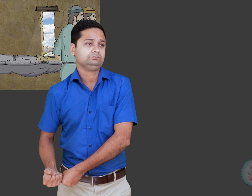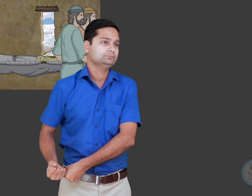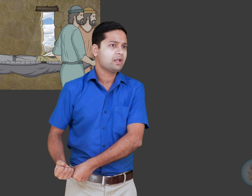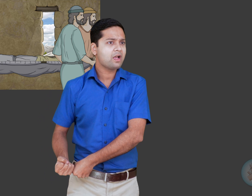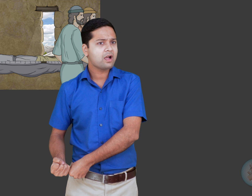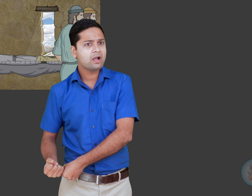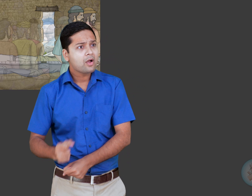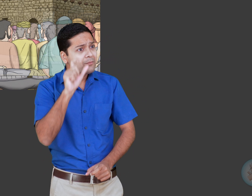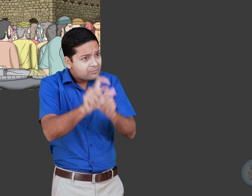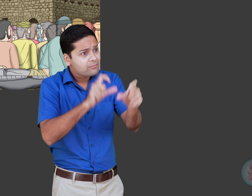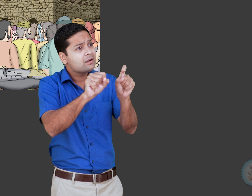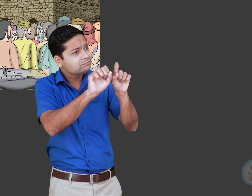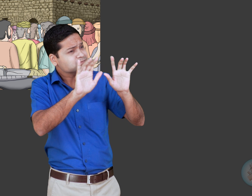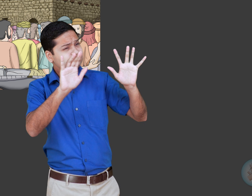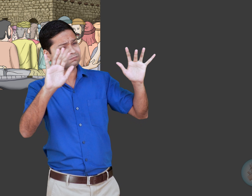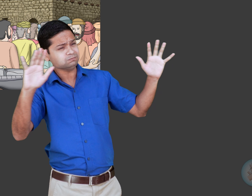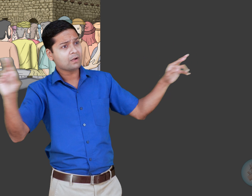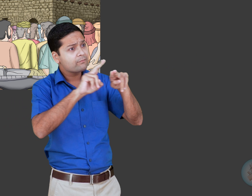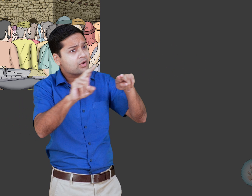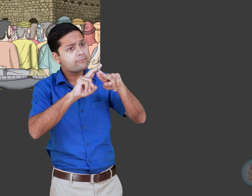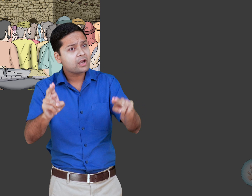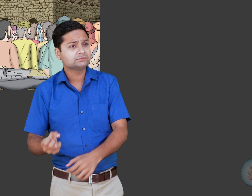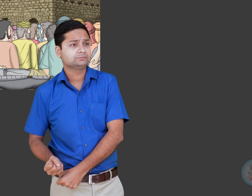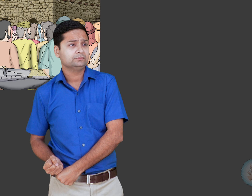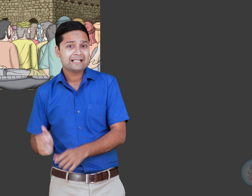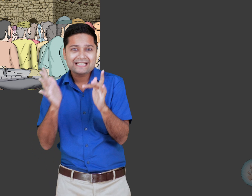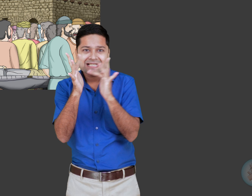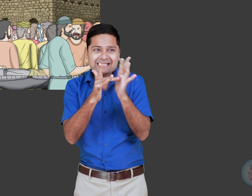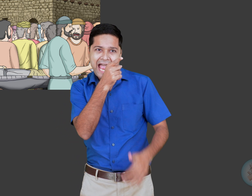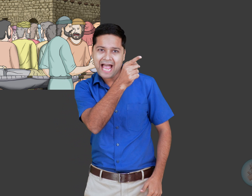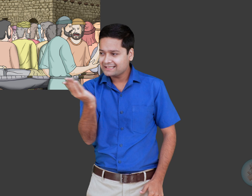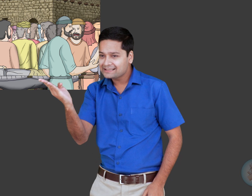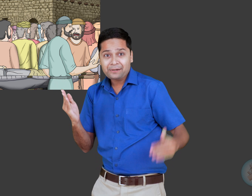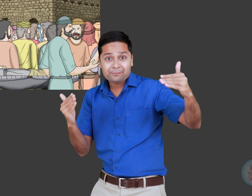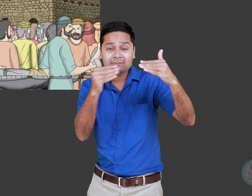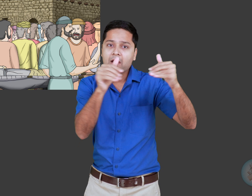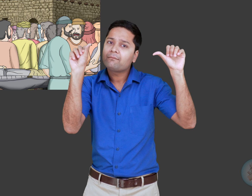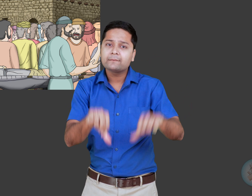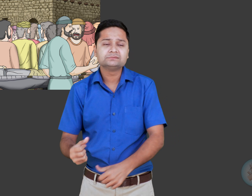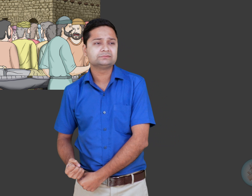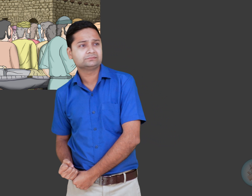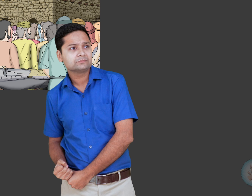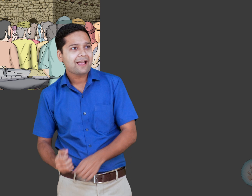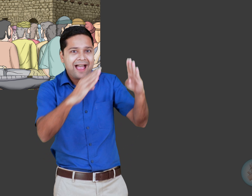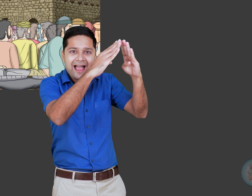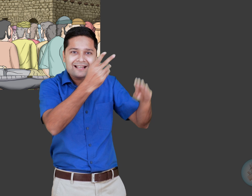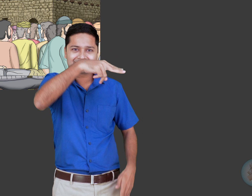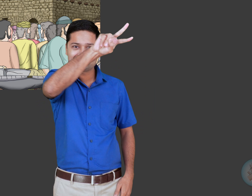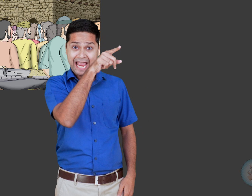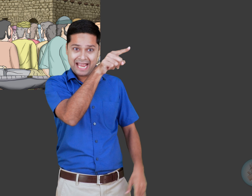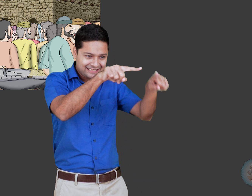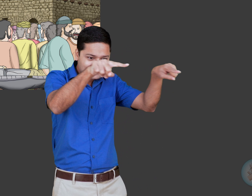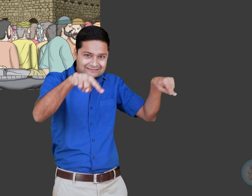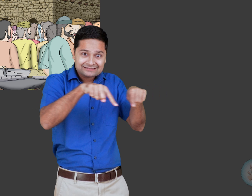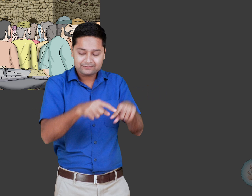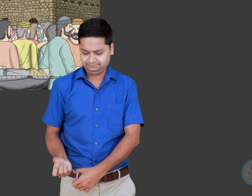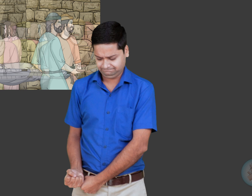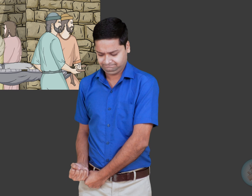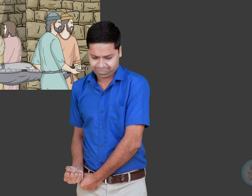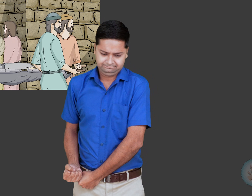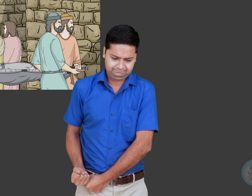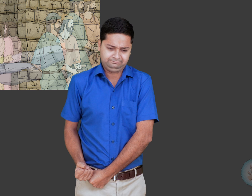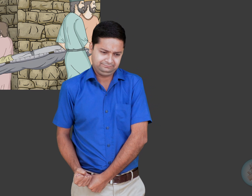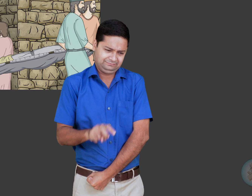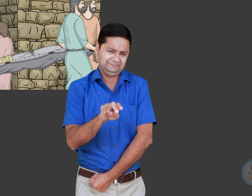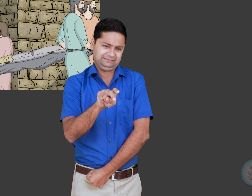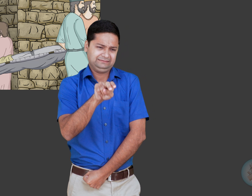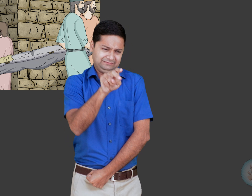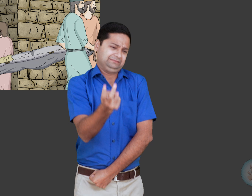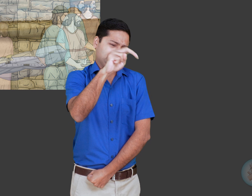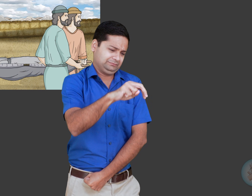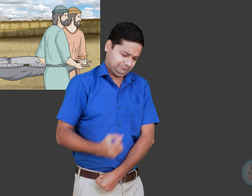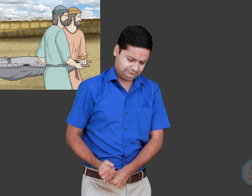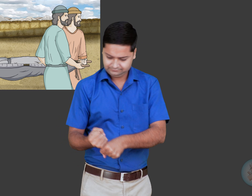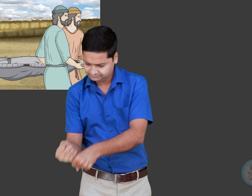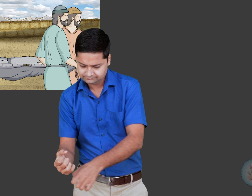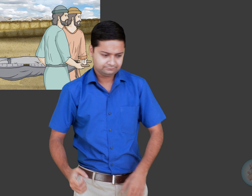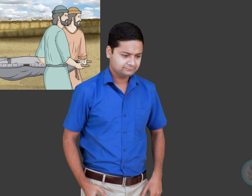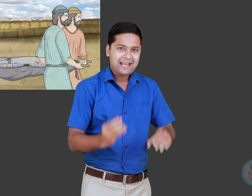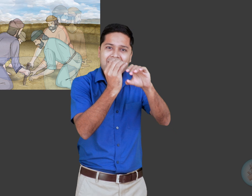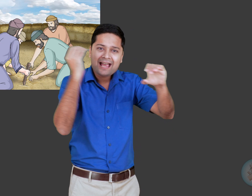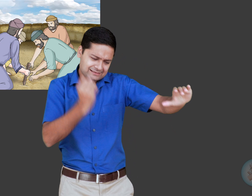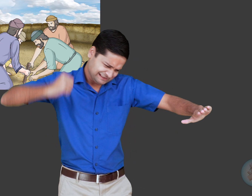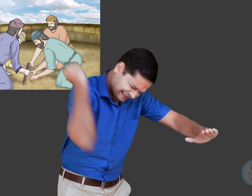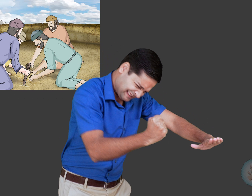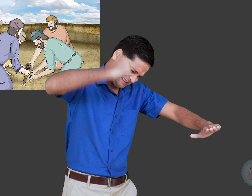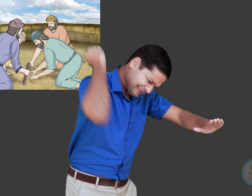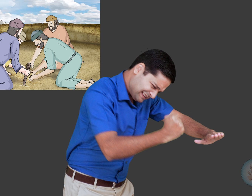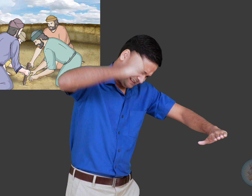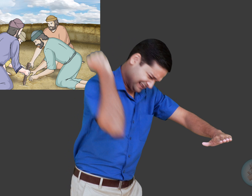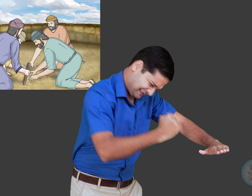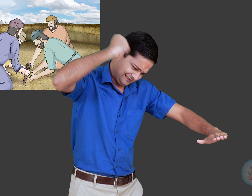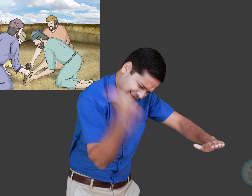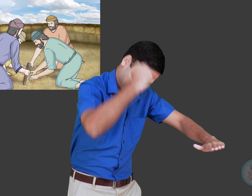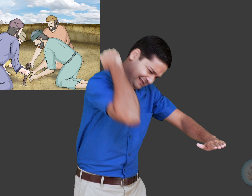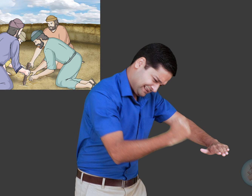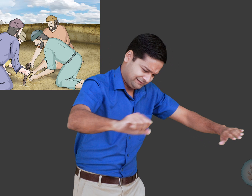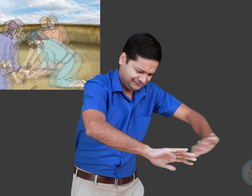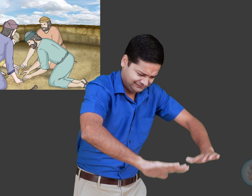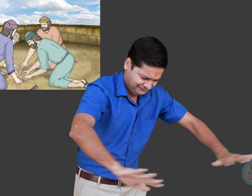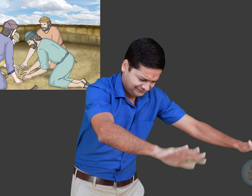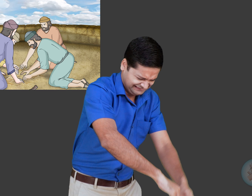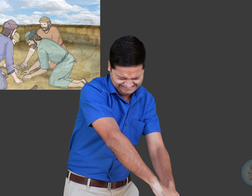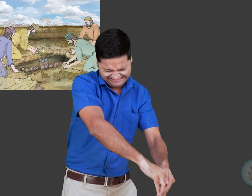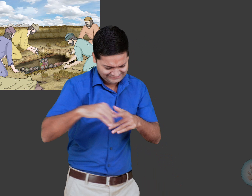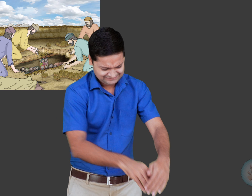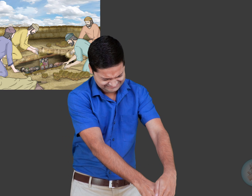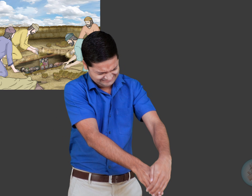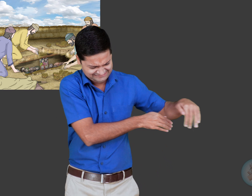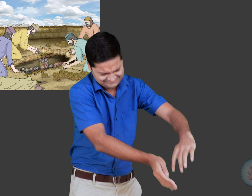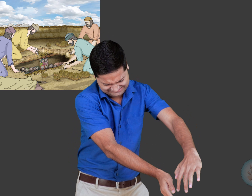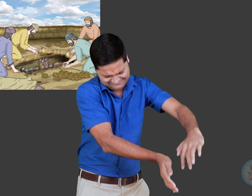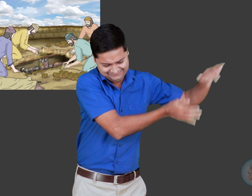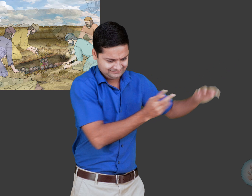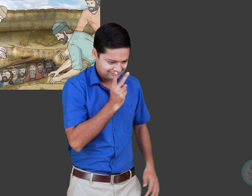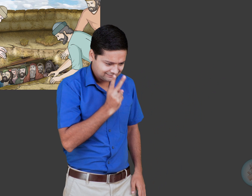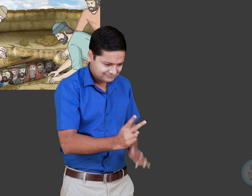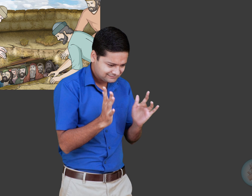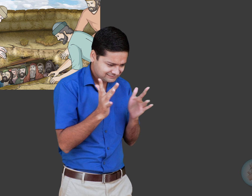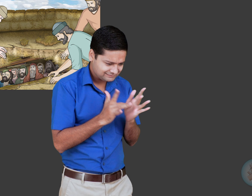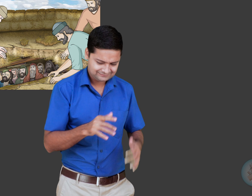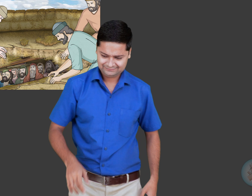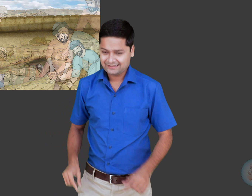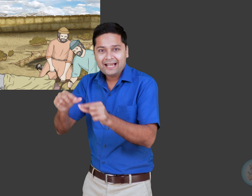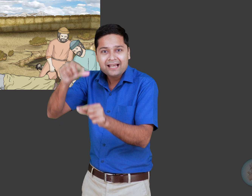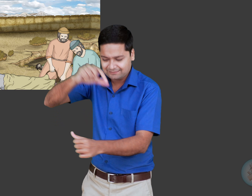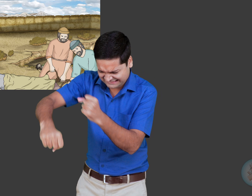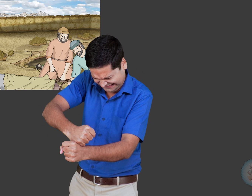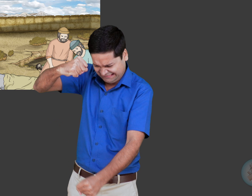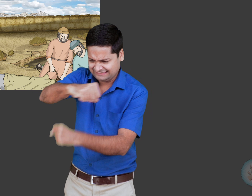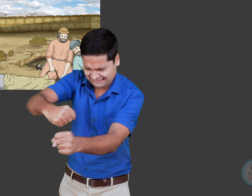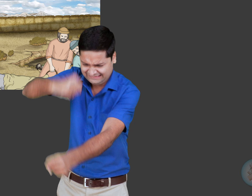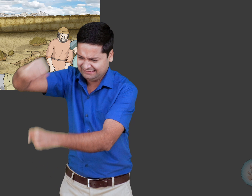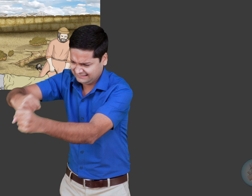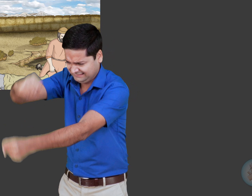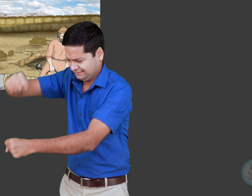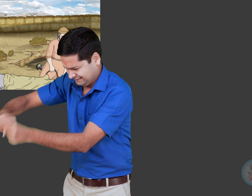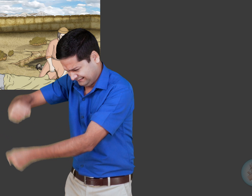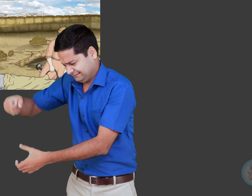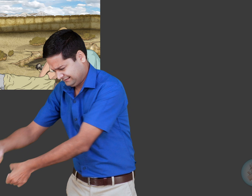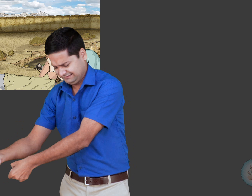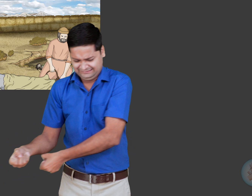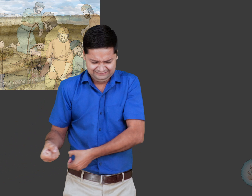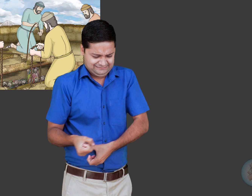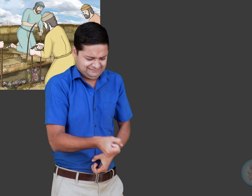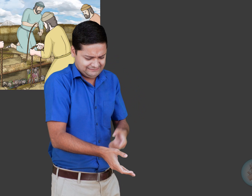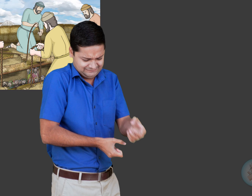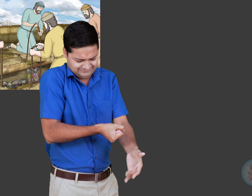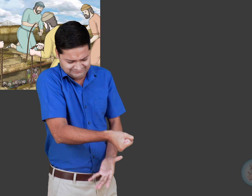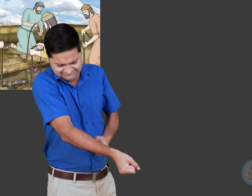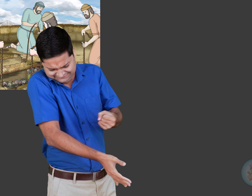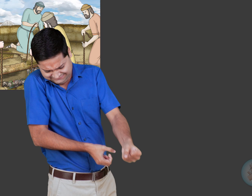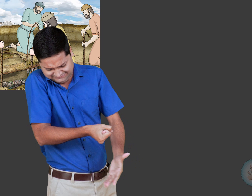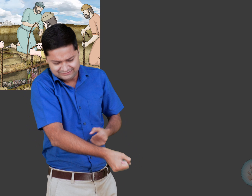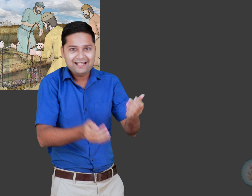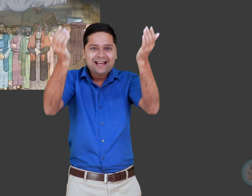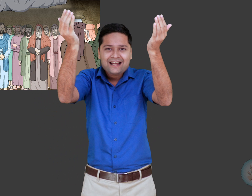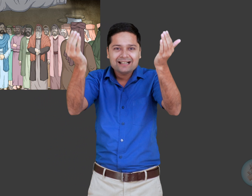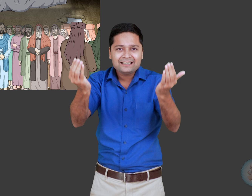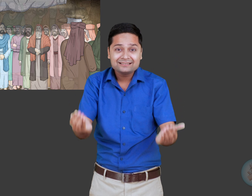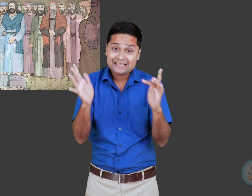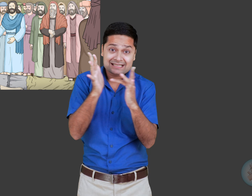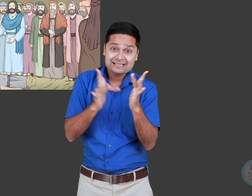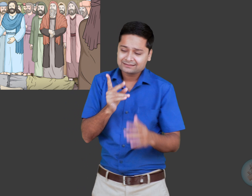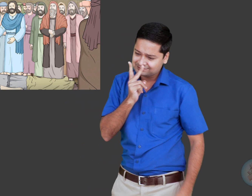Since they were unable to get to Jesus through the crowd, they uncovered the roof above Him, made an opening, and lowered the paralytic on his mat.